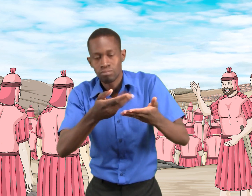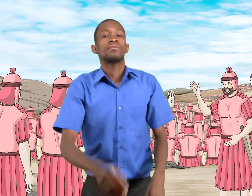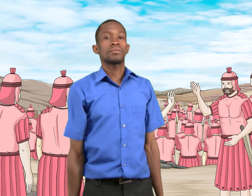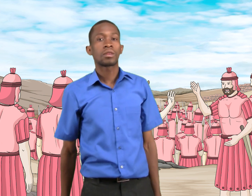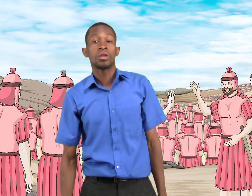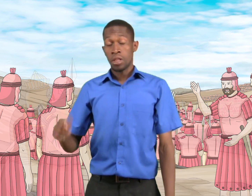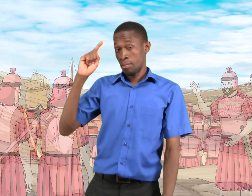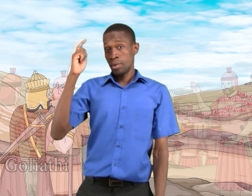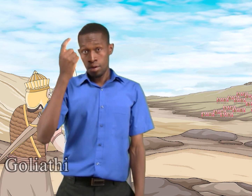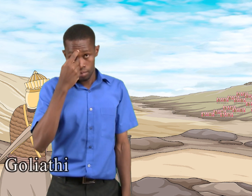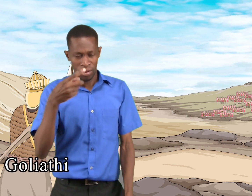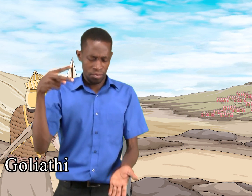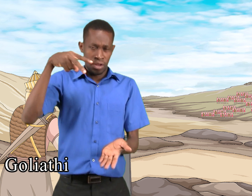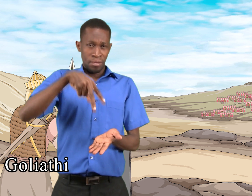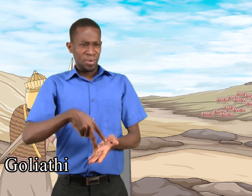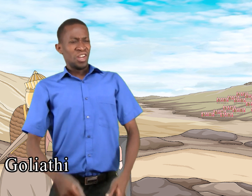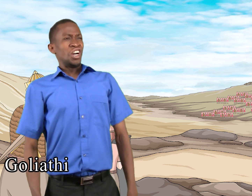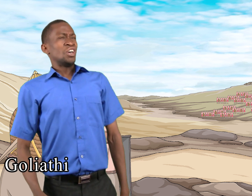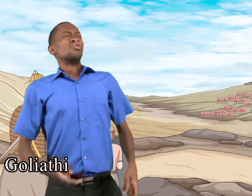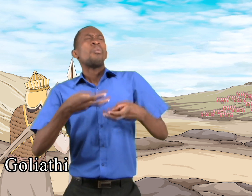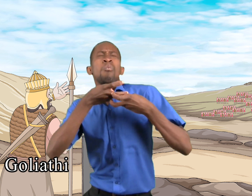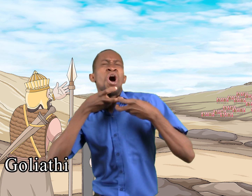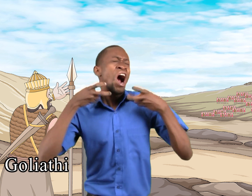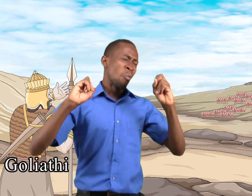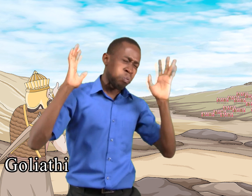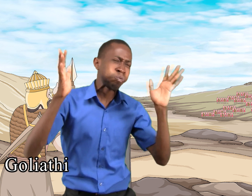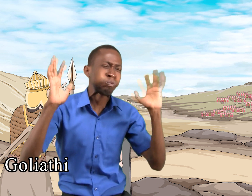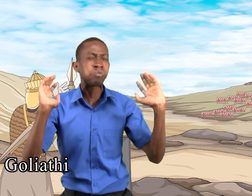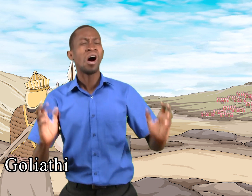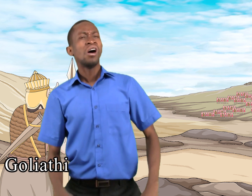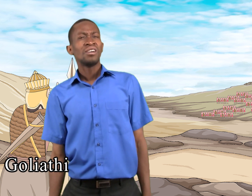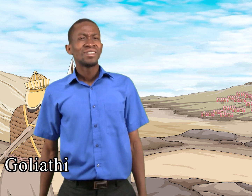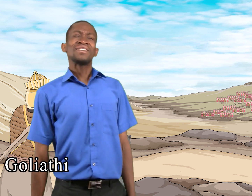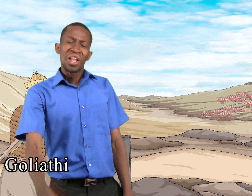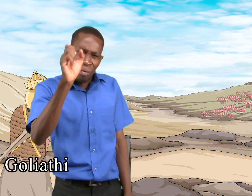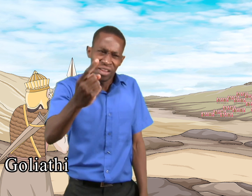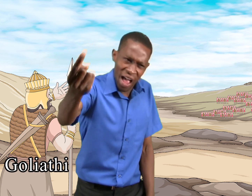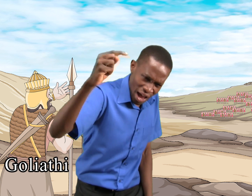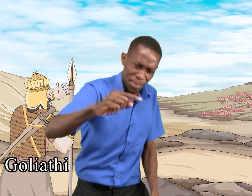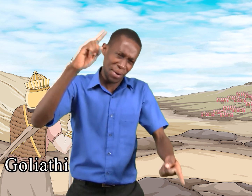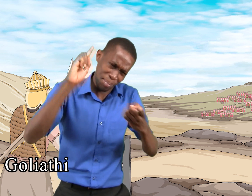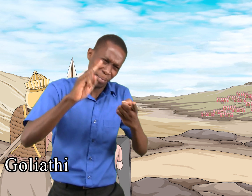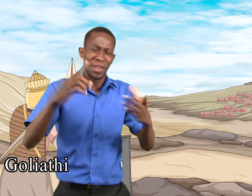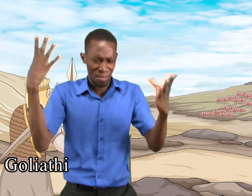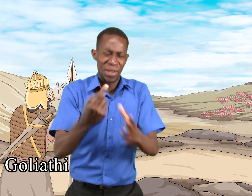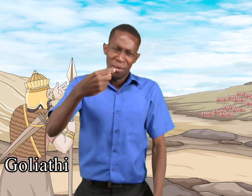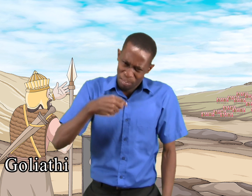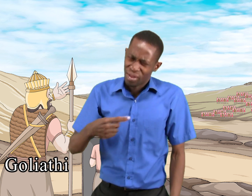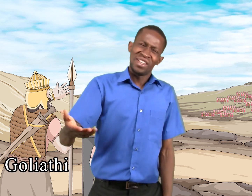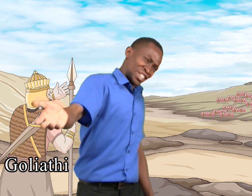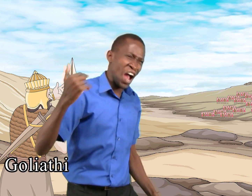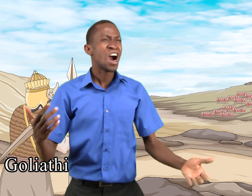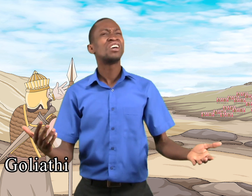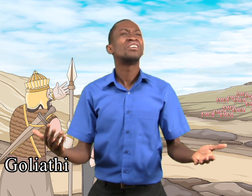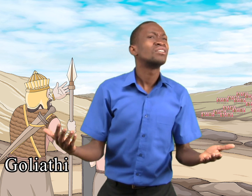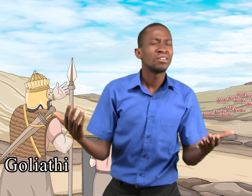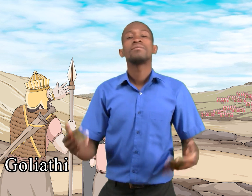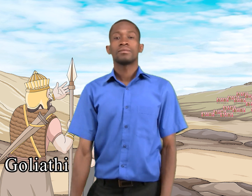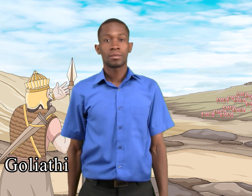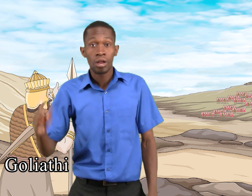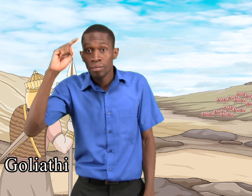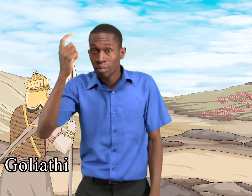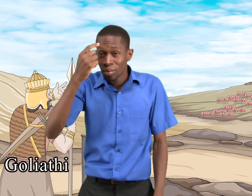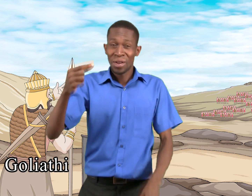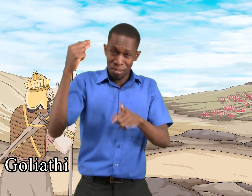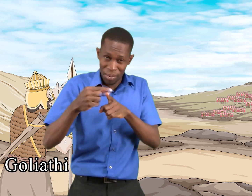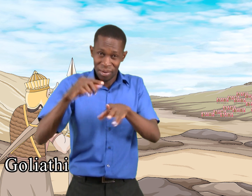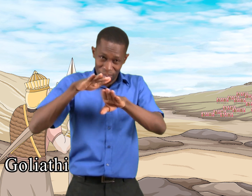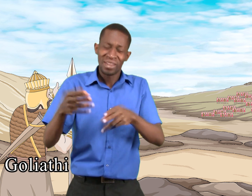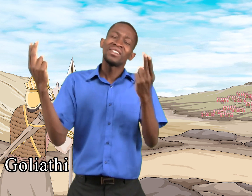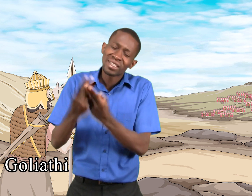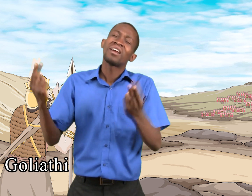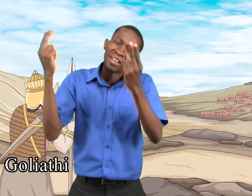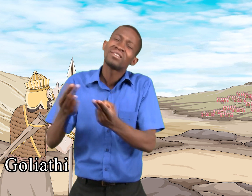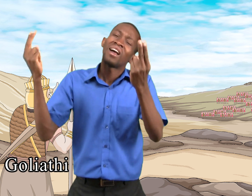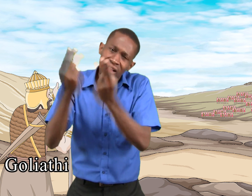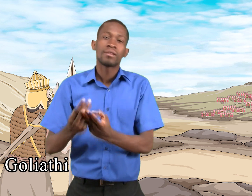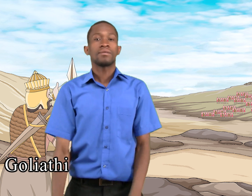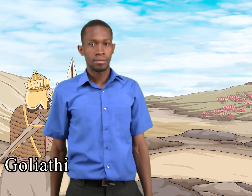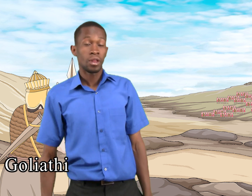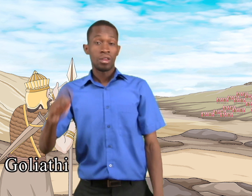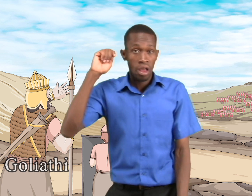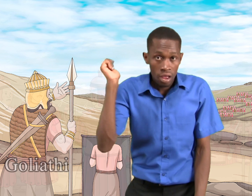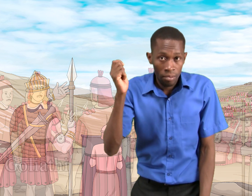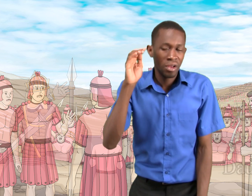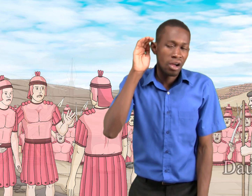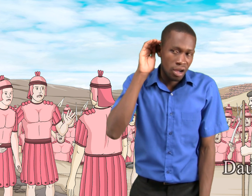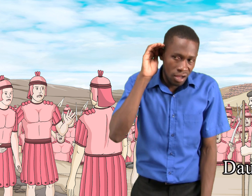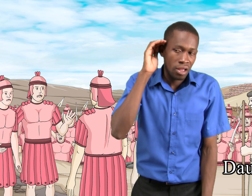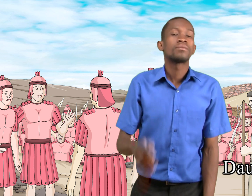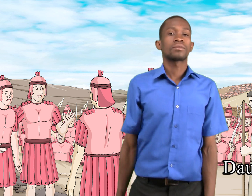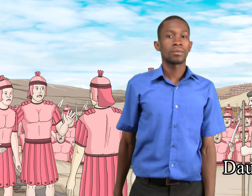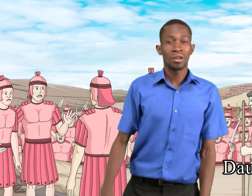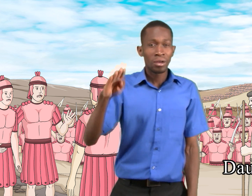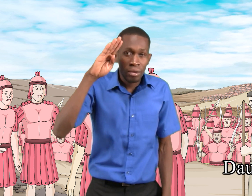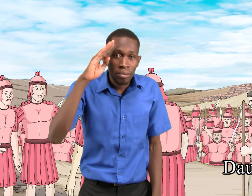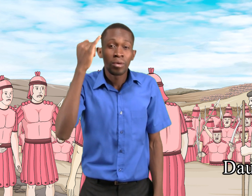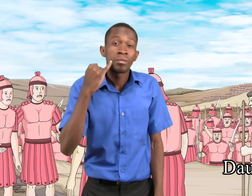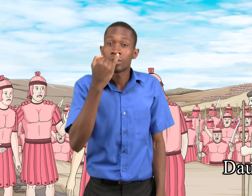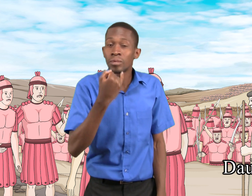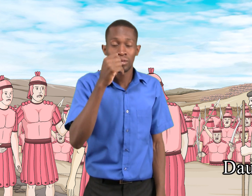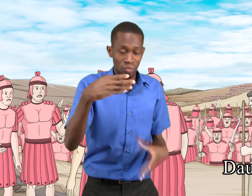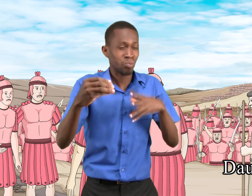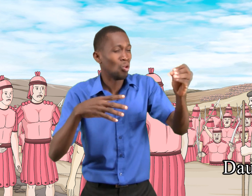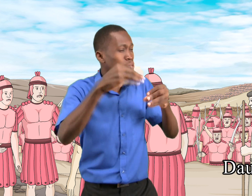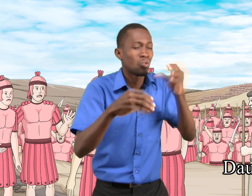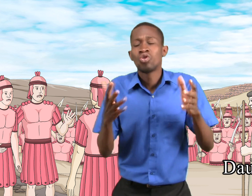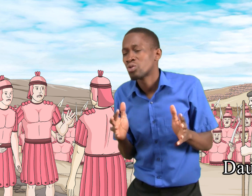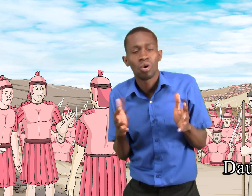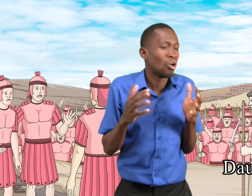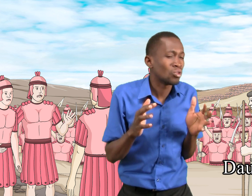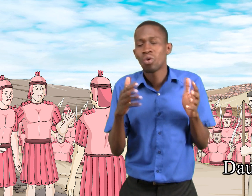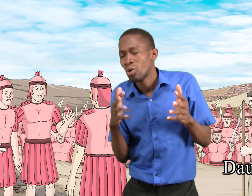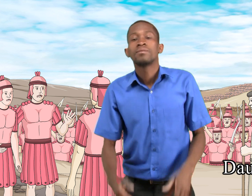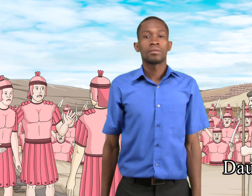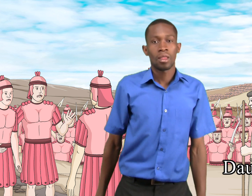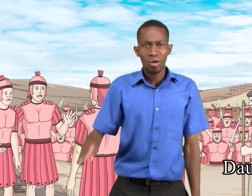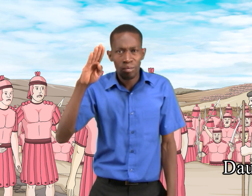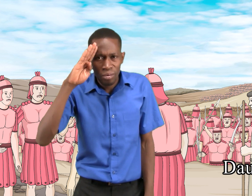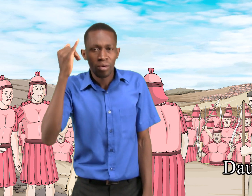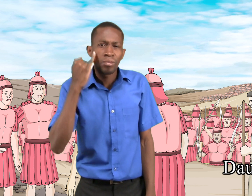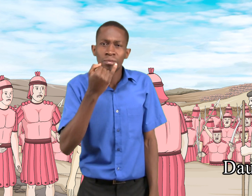And as he was speaking with them, suddenly the champion named Goliath, the Philistine from Gath, came forward from the Philistines and shouted his usual words, which David also heard.